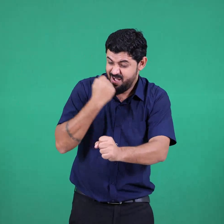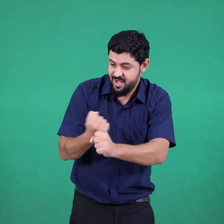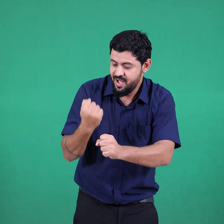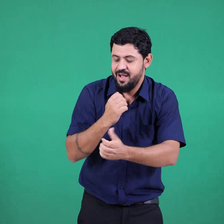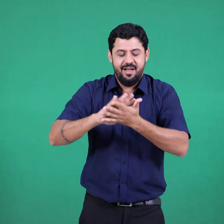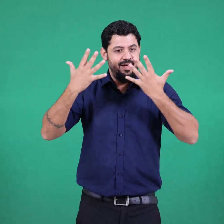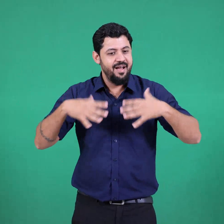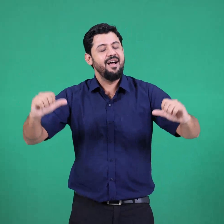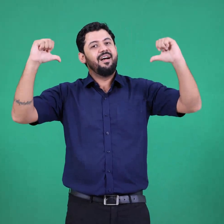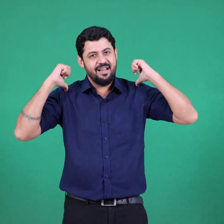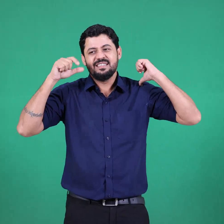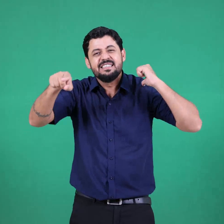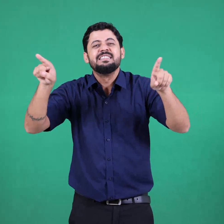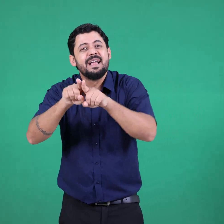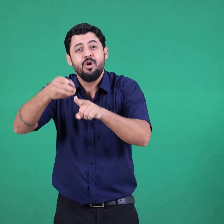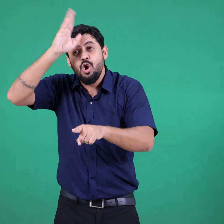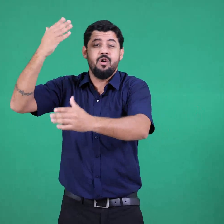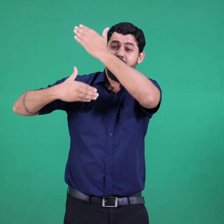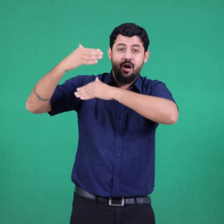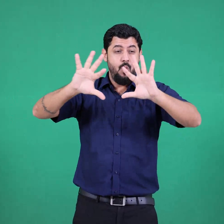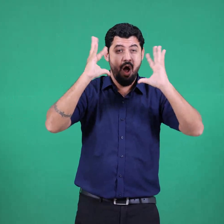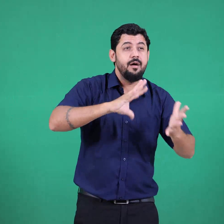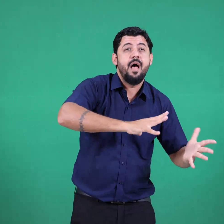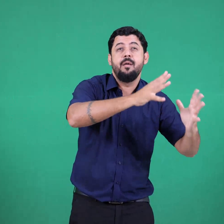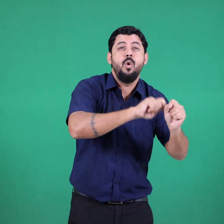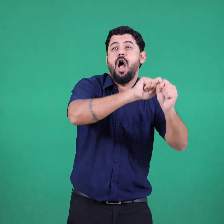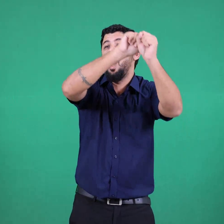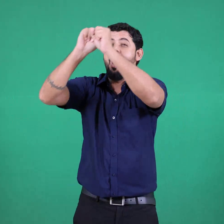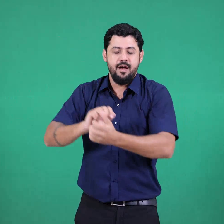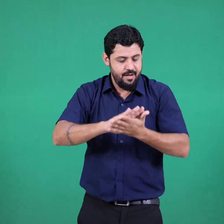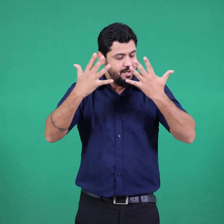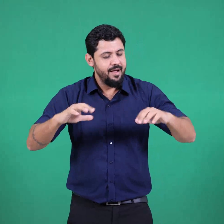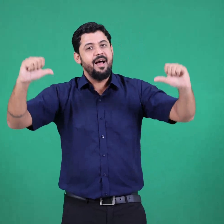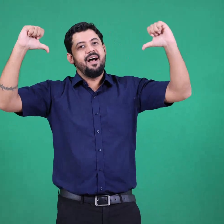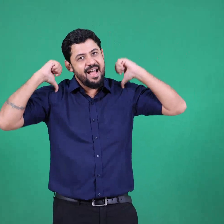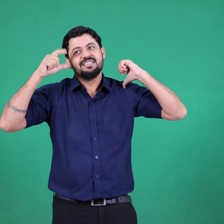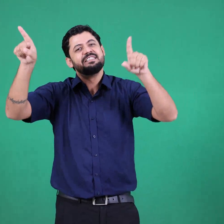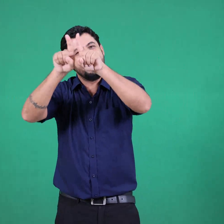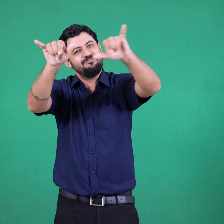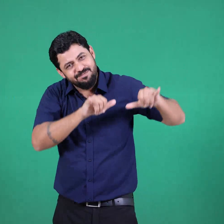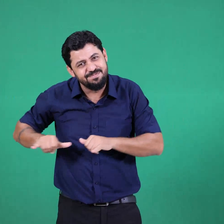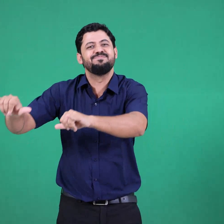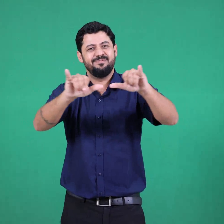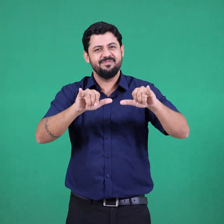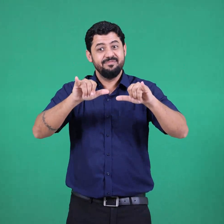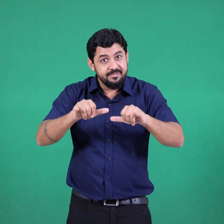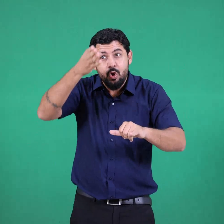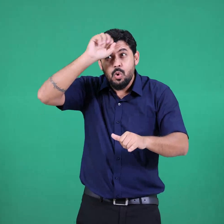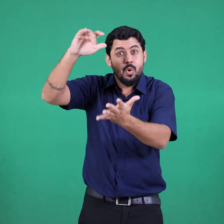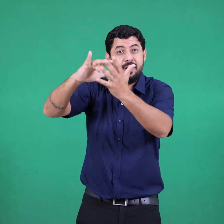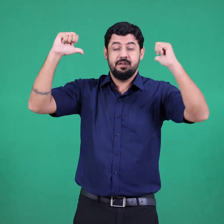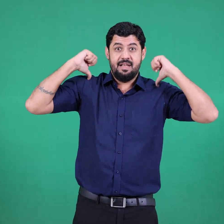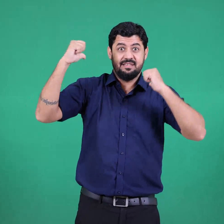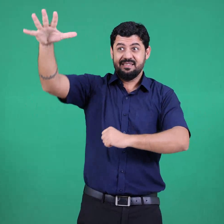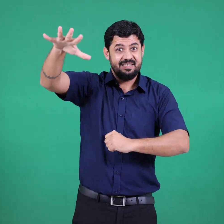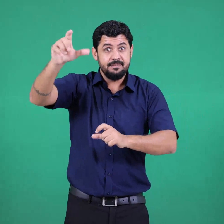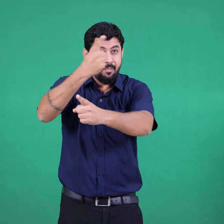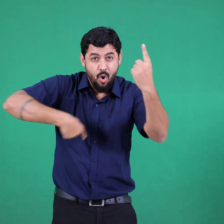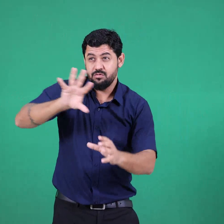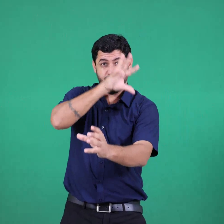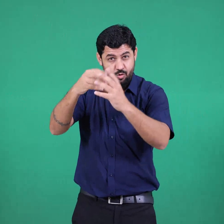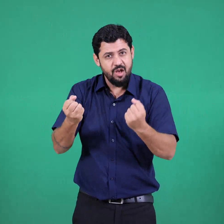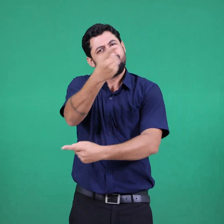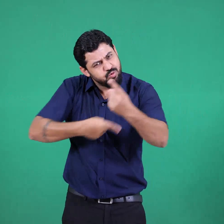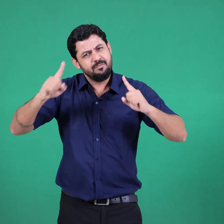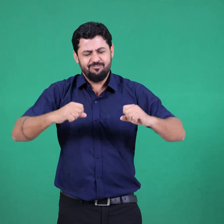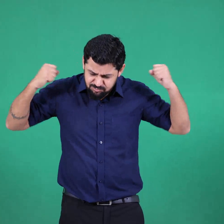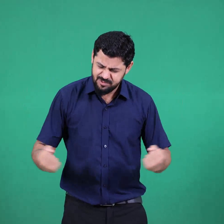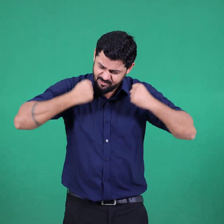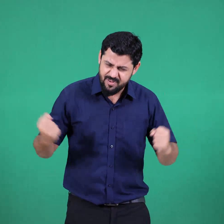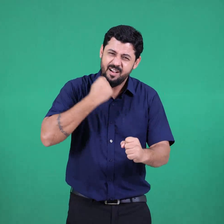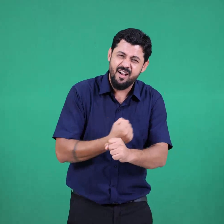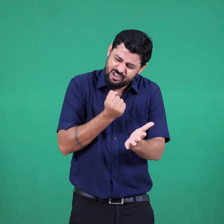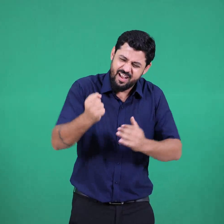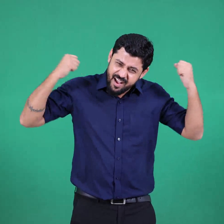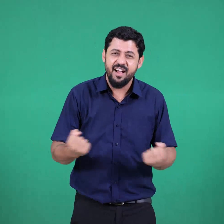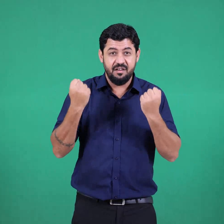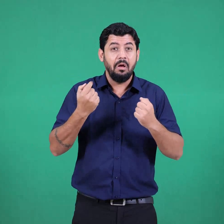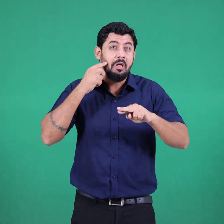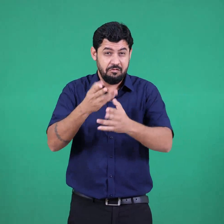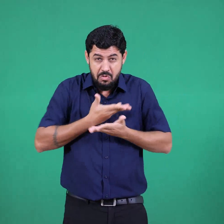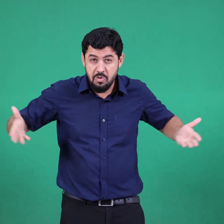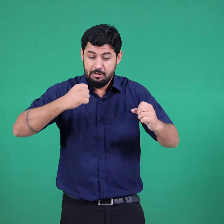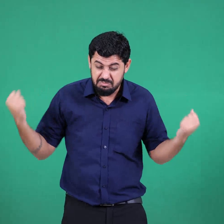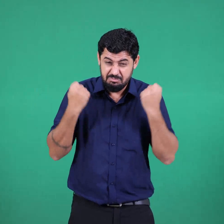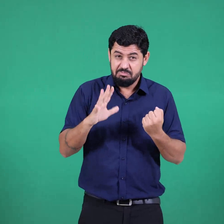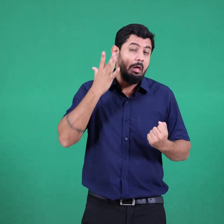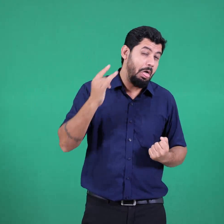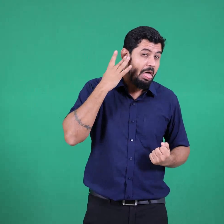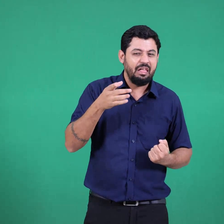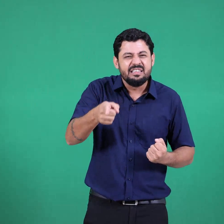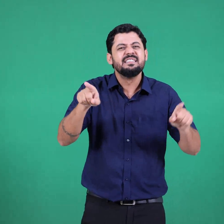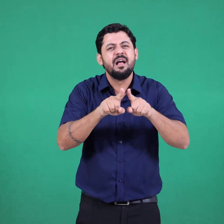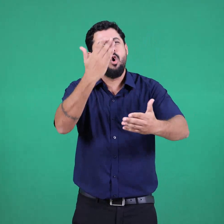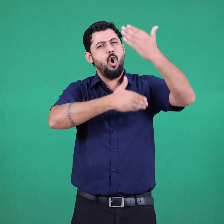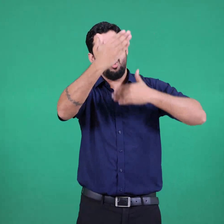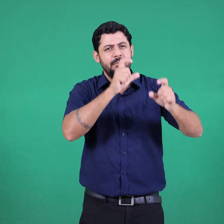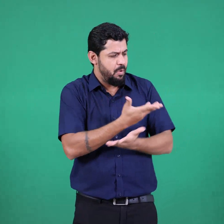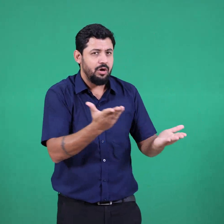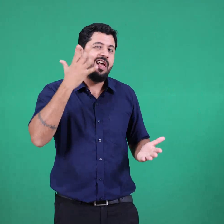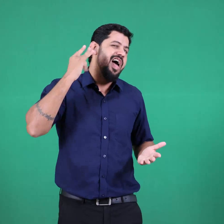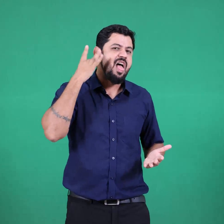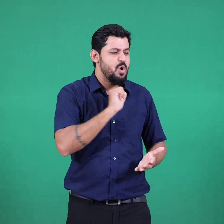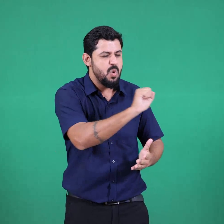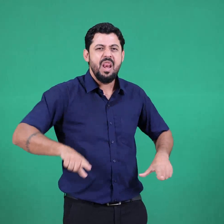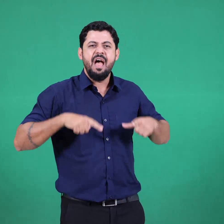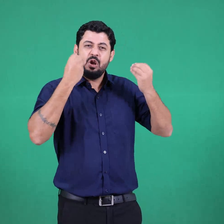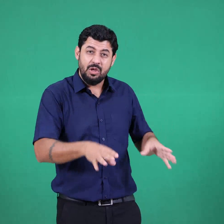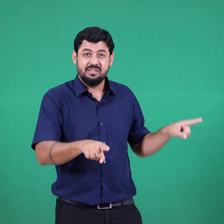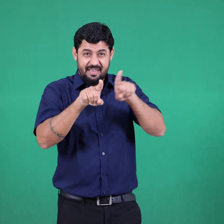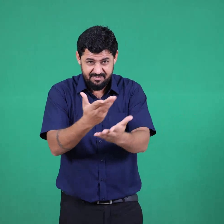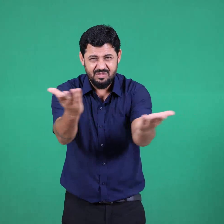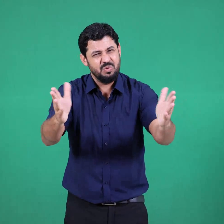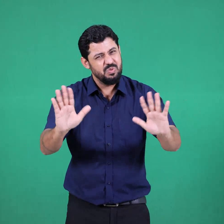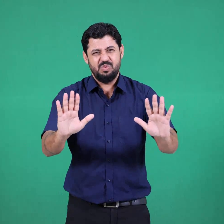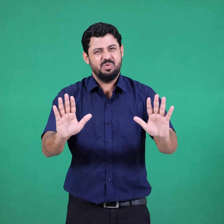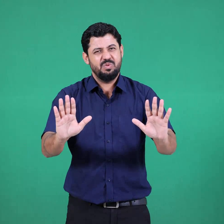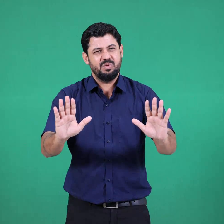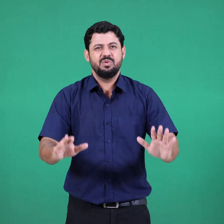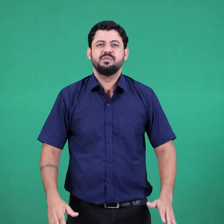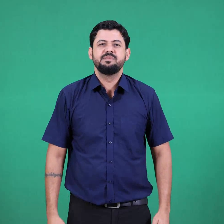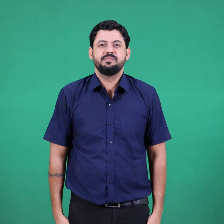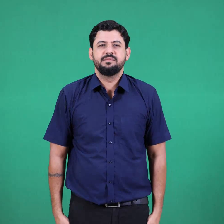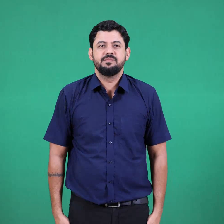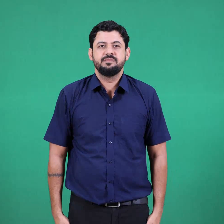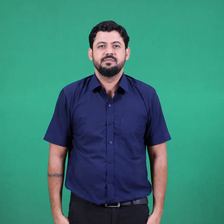Let us, therefore, make every effort to enter that rest, so that no one will fall by following the same pattern of disobedience.